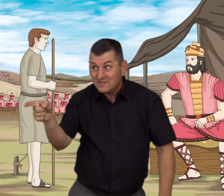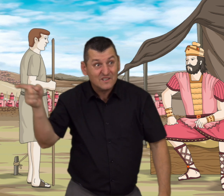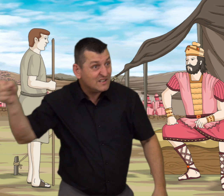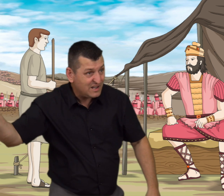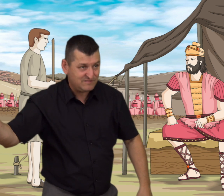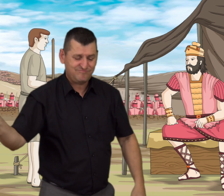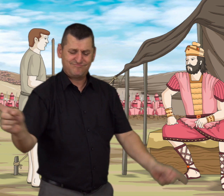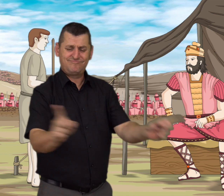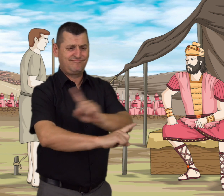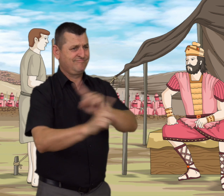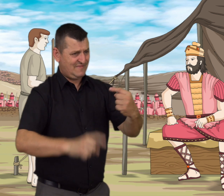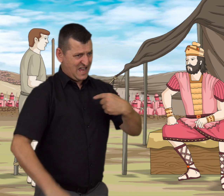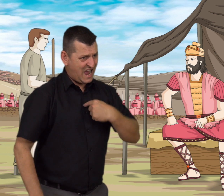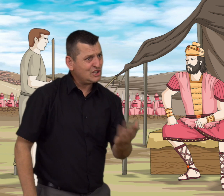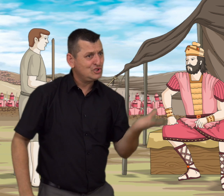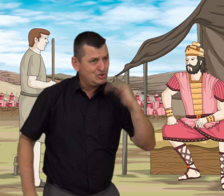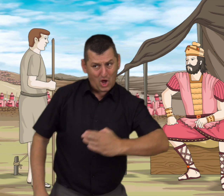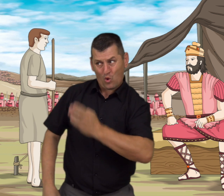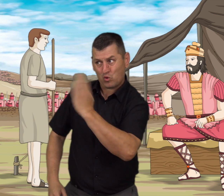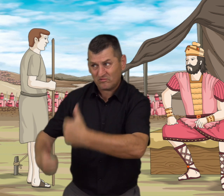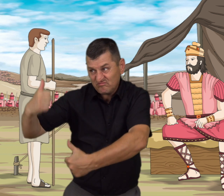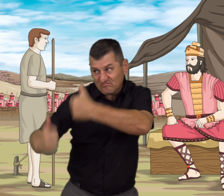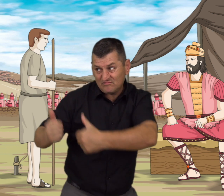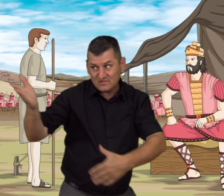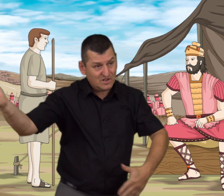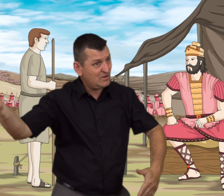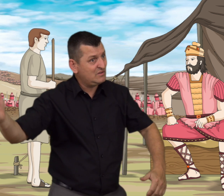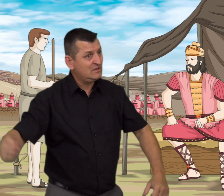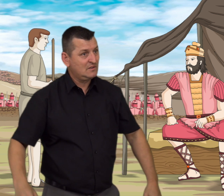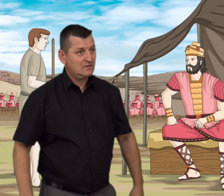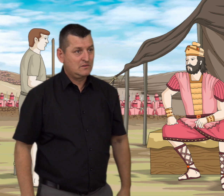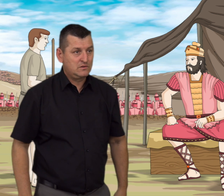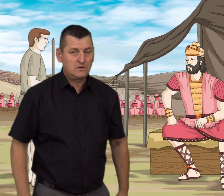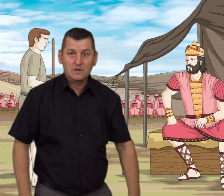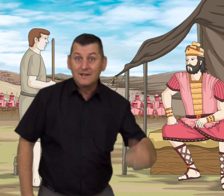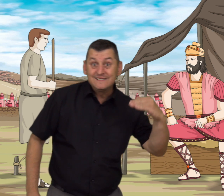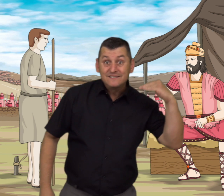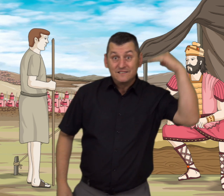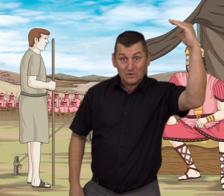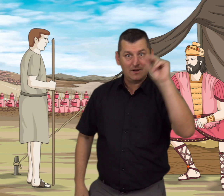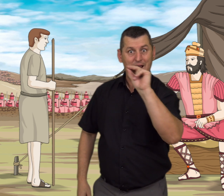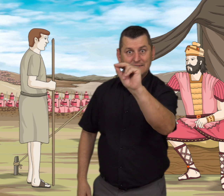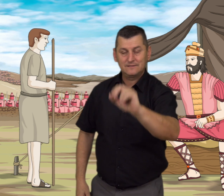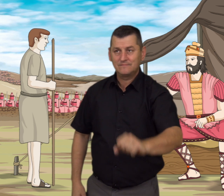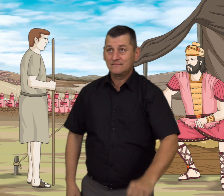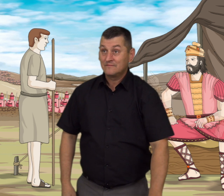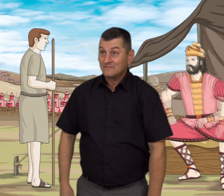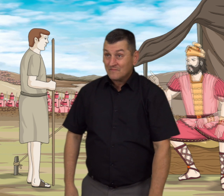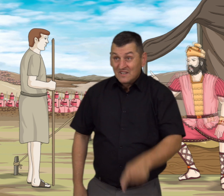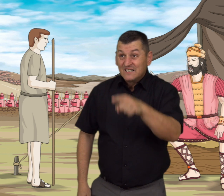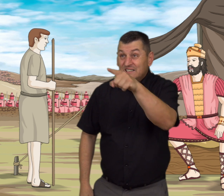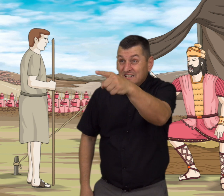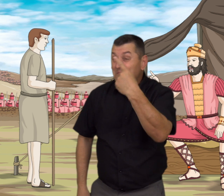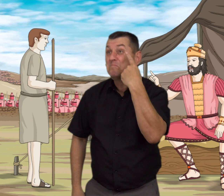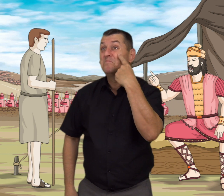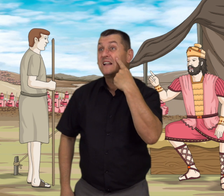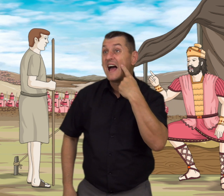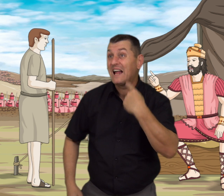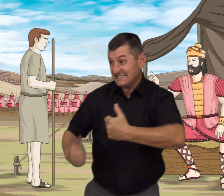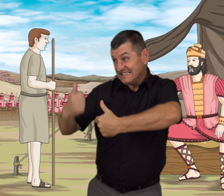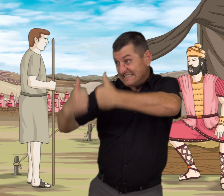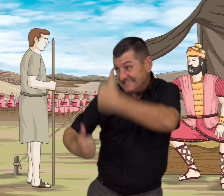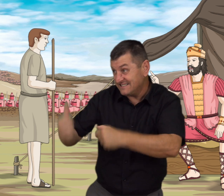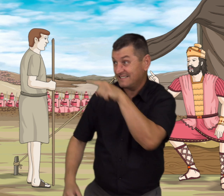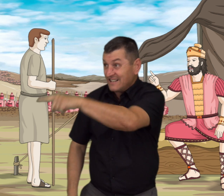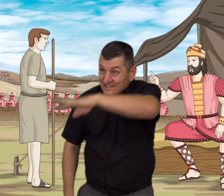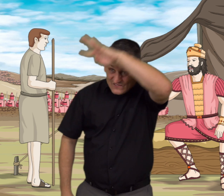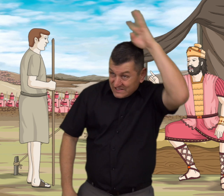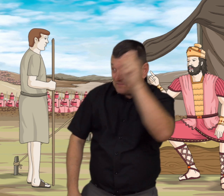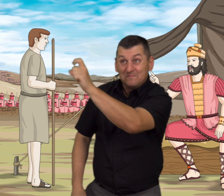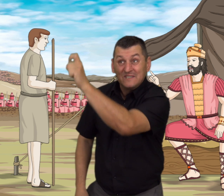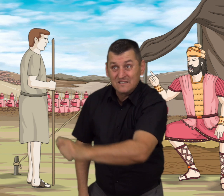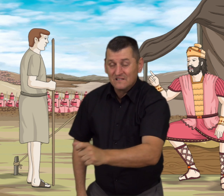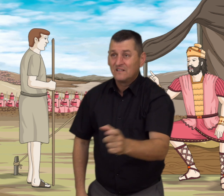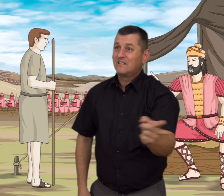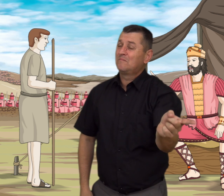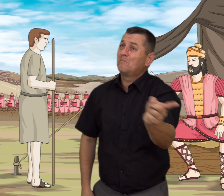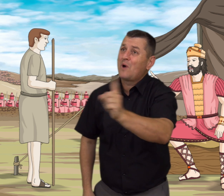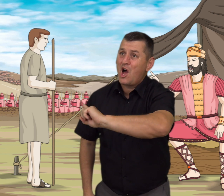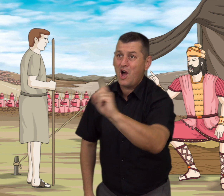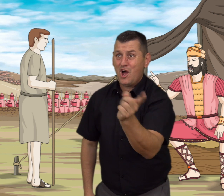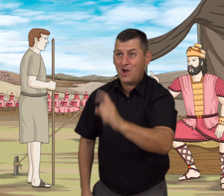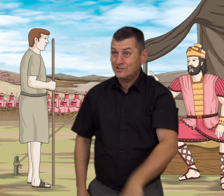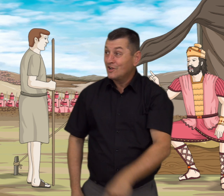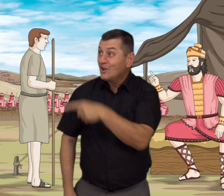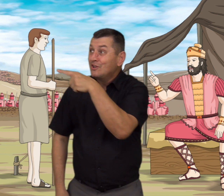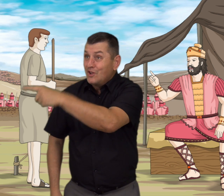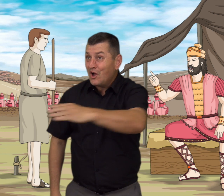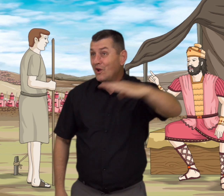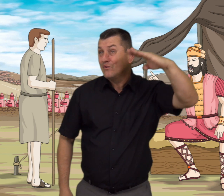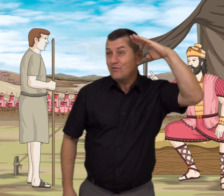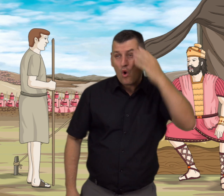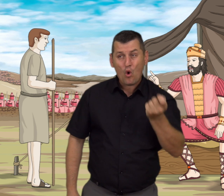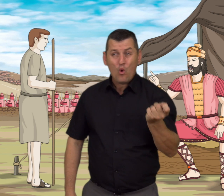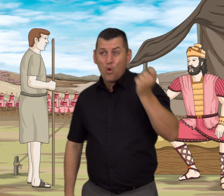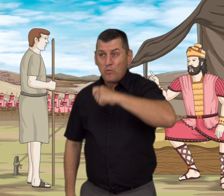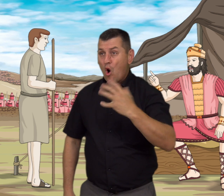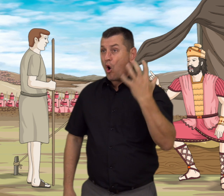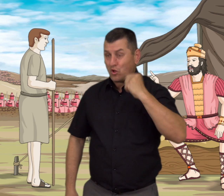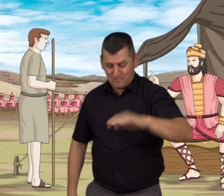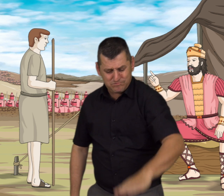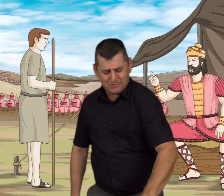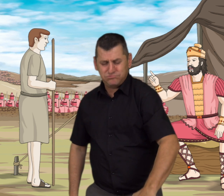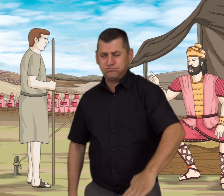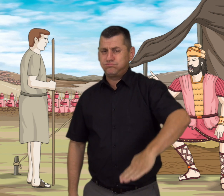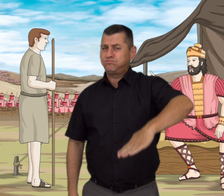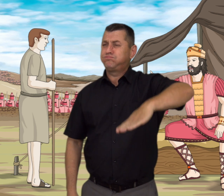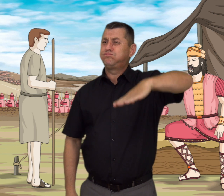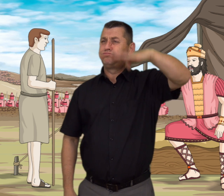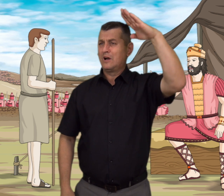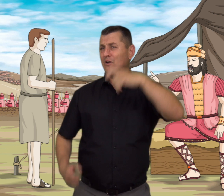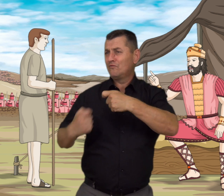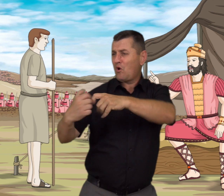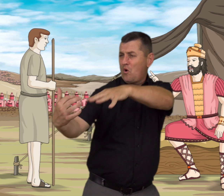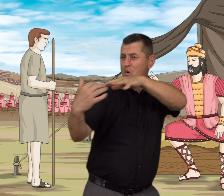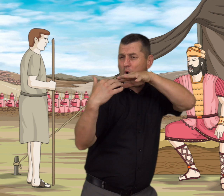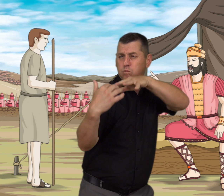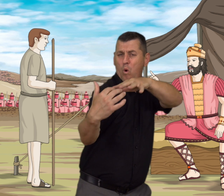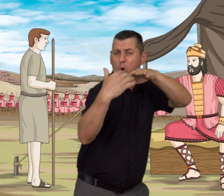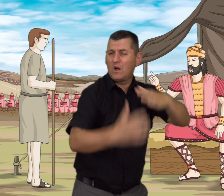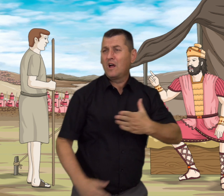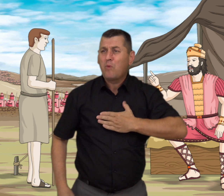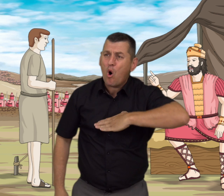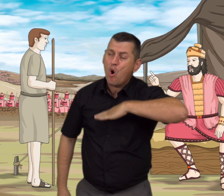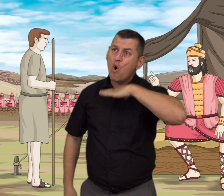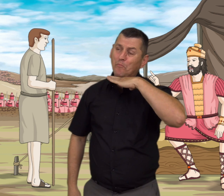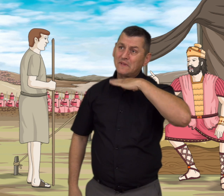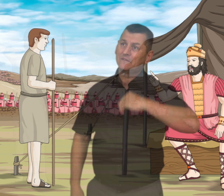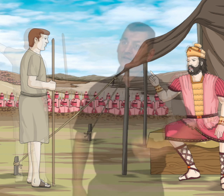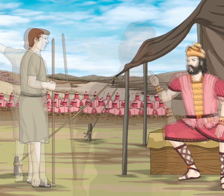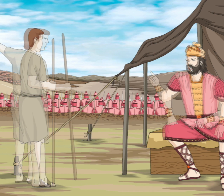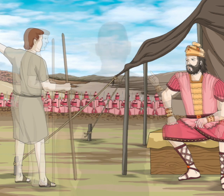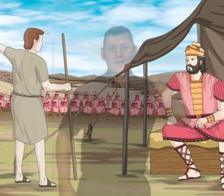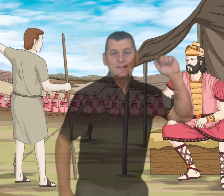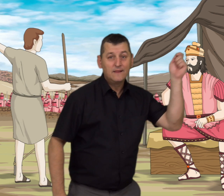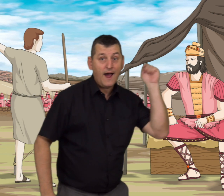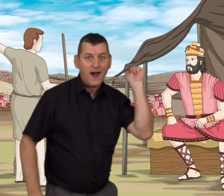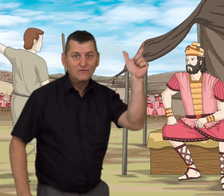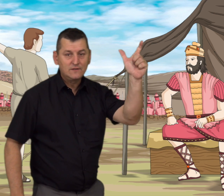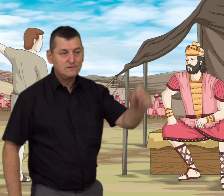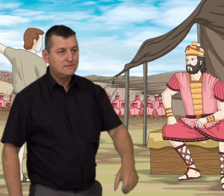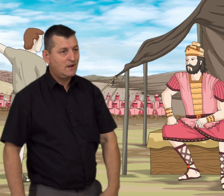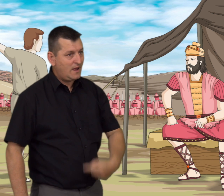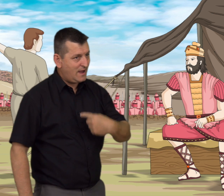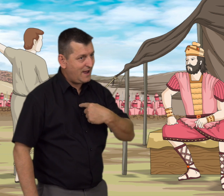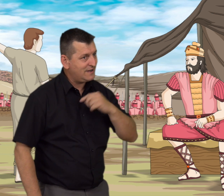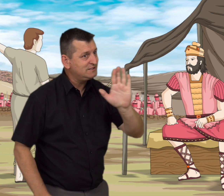But Saul replied, “You cannot go out against this Philistine to fight him. You are just a boy, and he has been a warrior from his youth.”